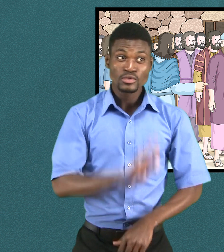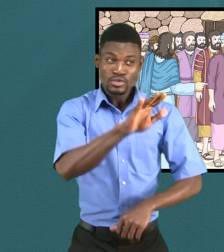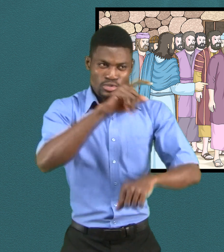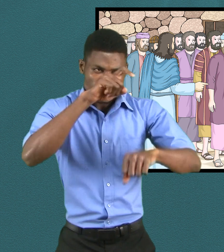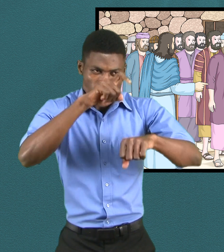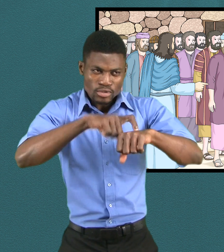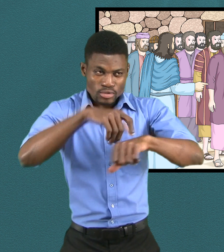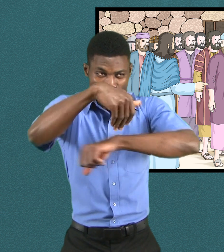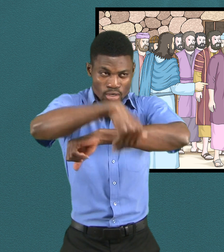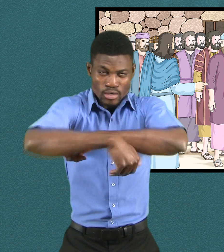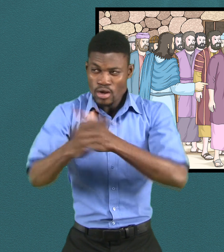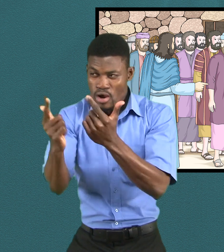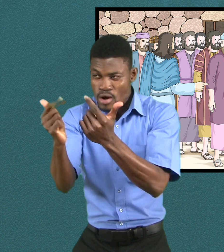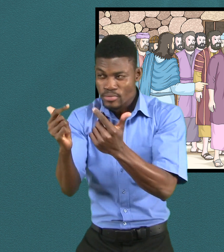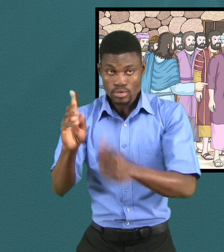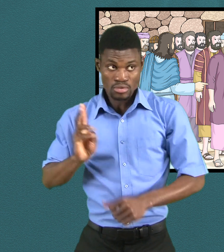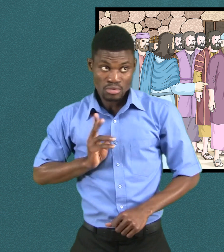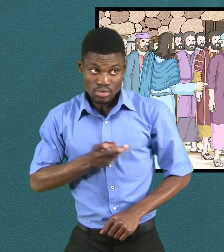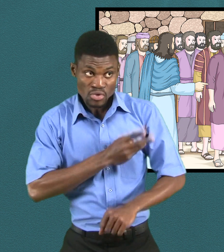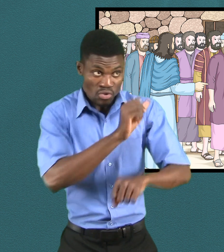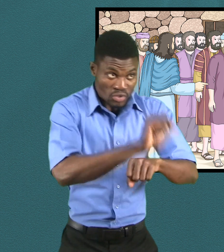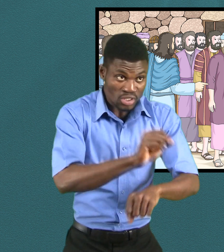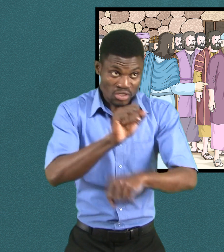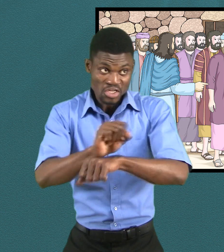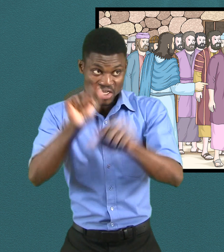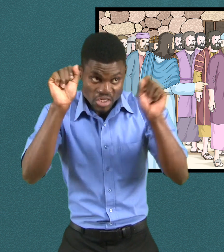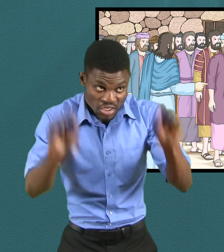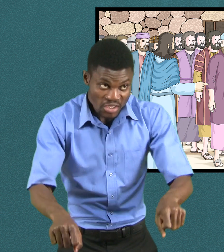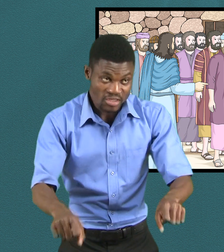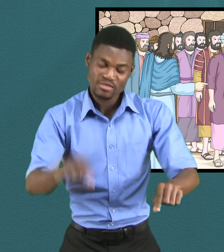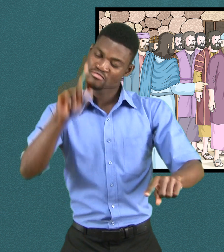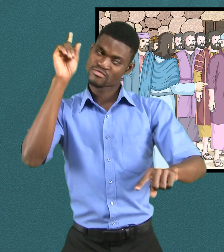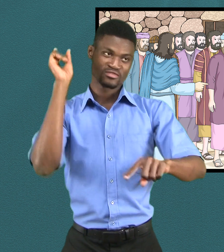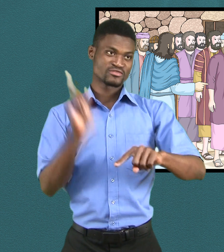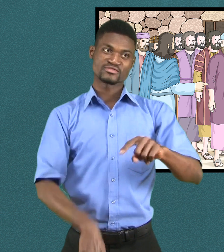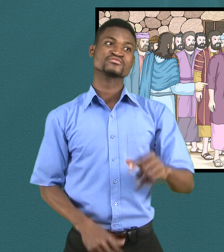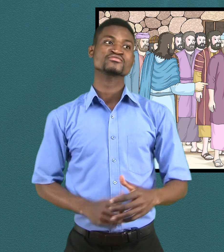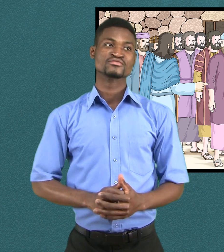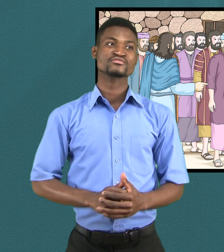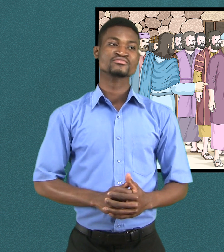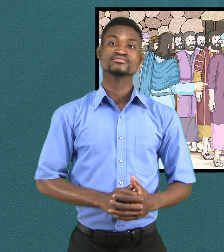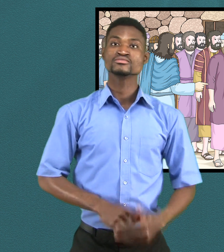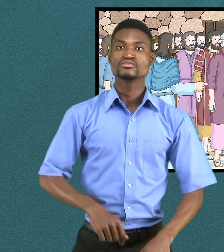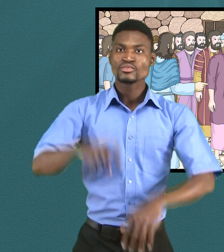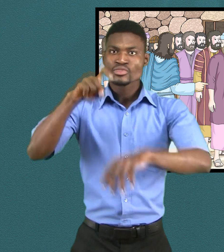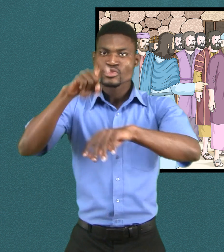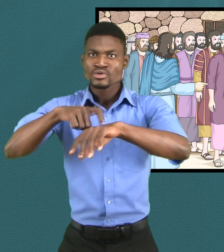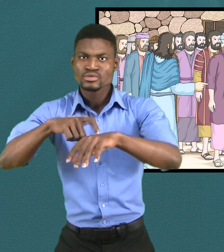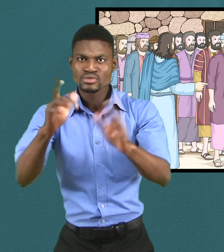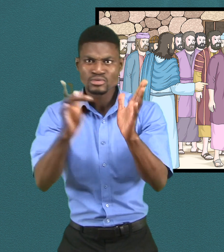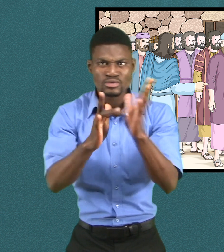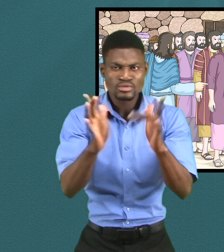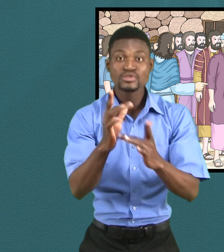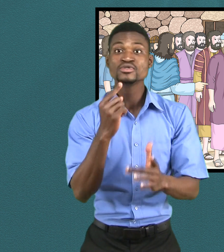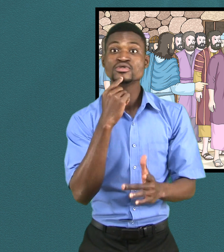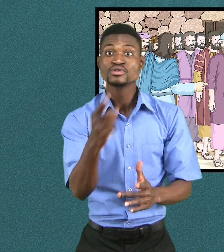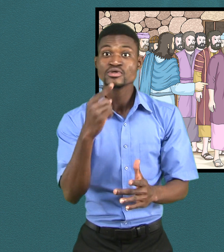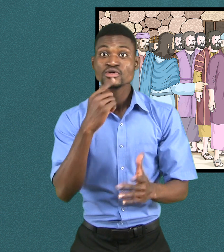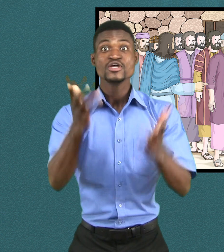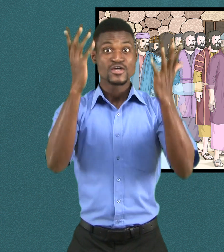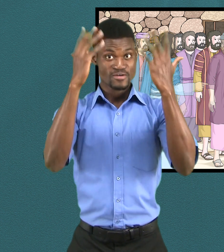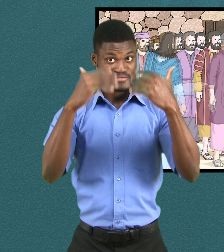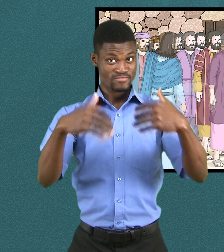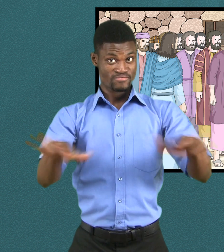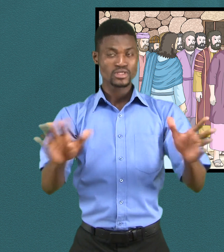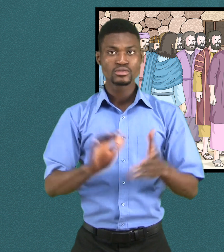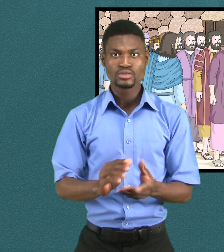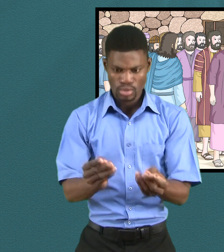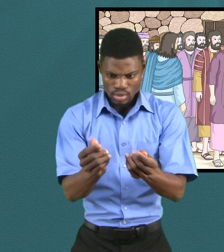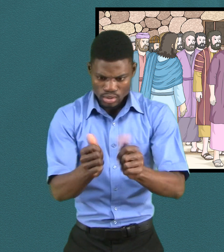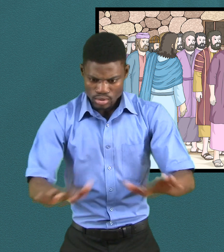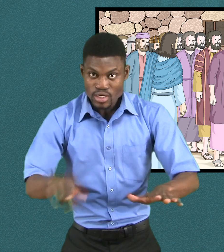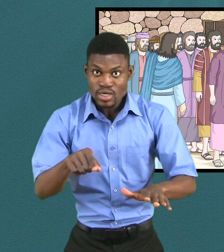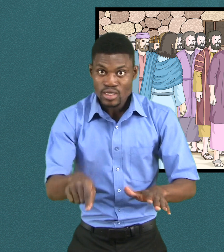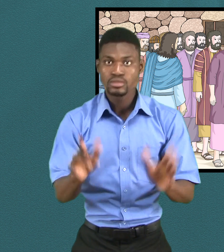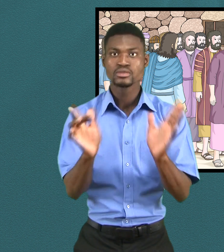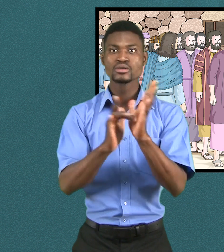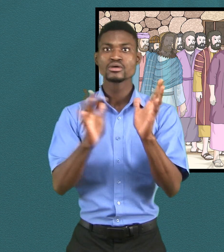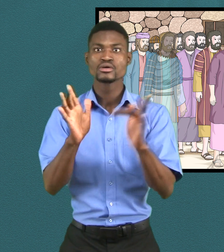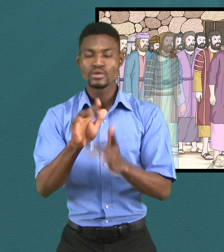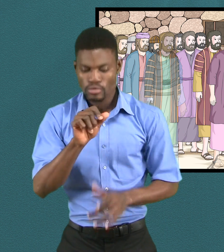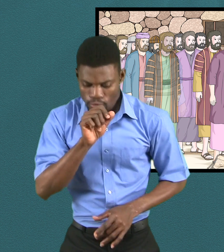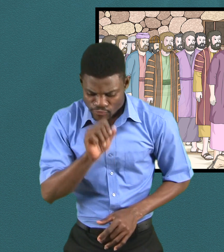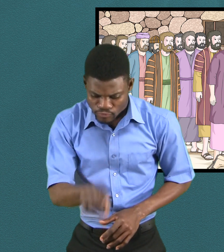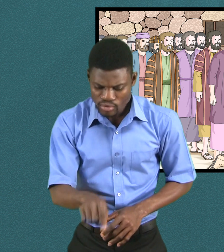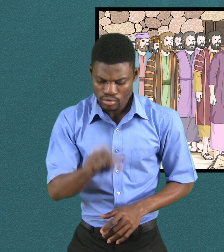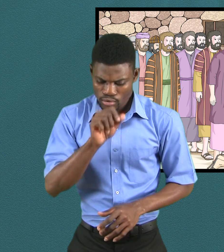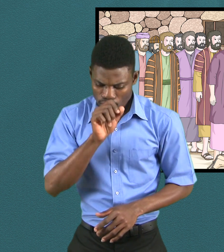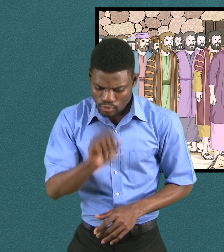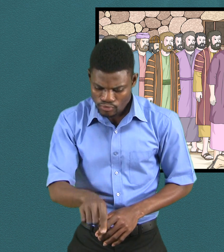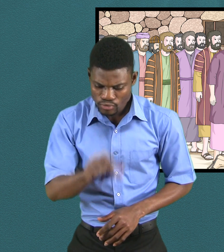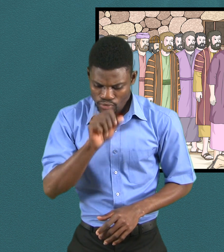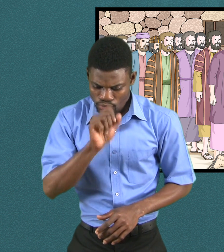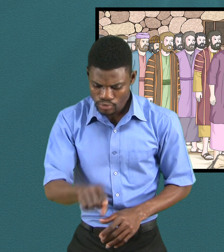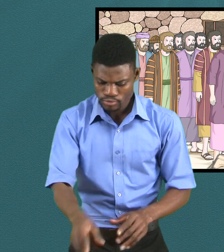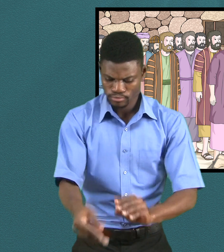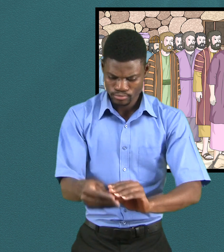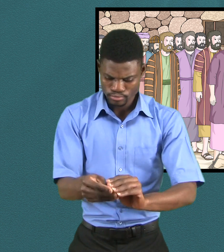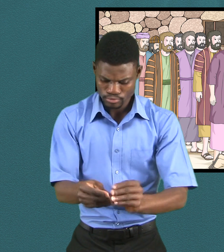While I am in the world, I am the light of the world.”